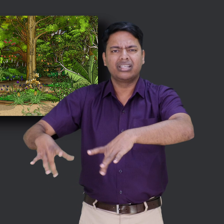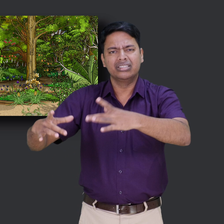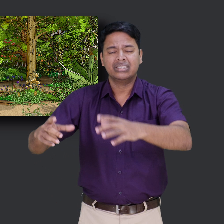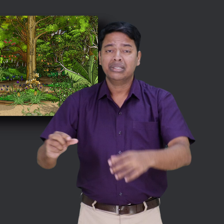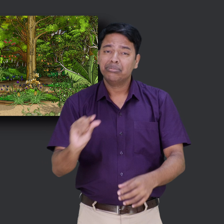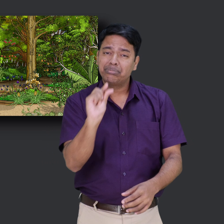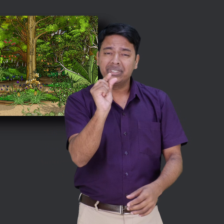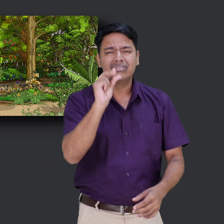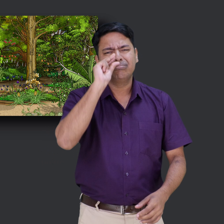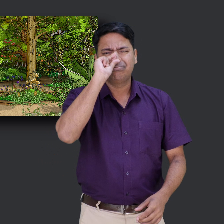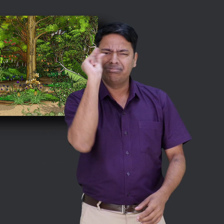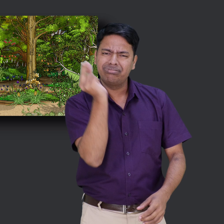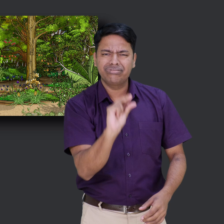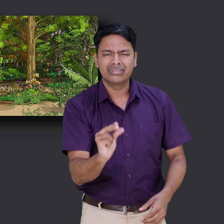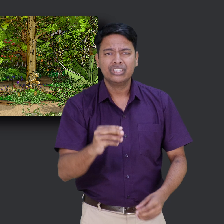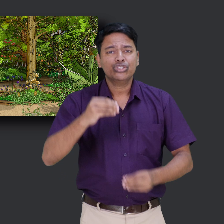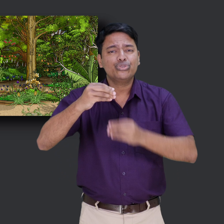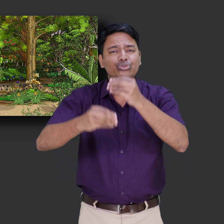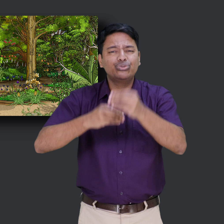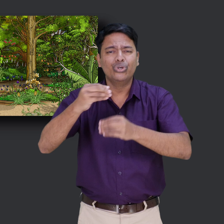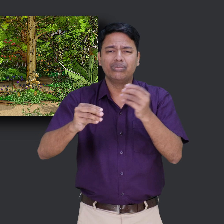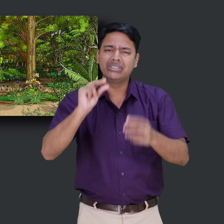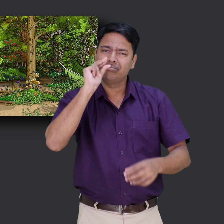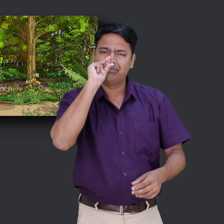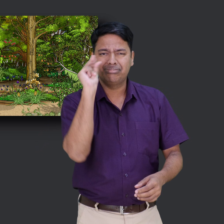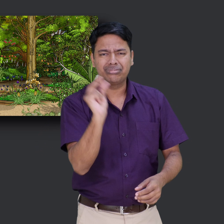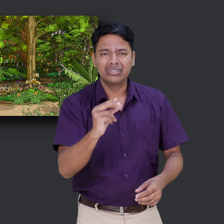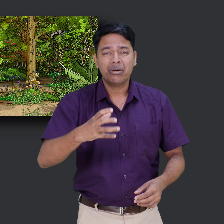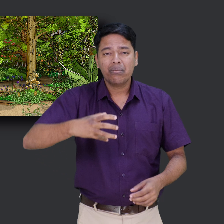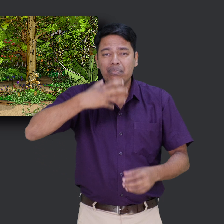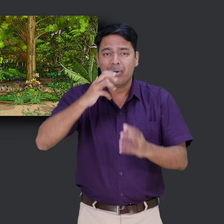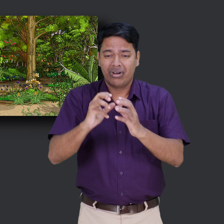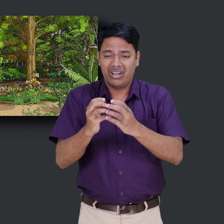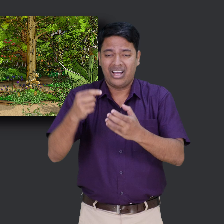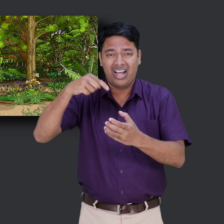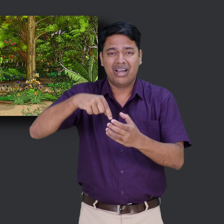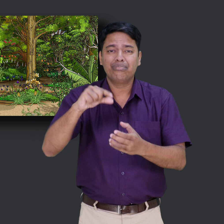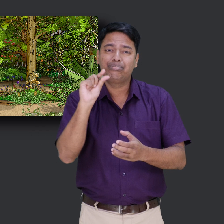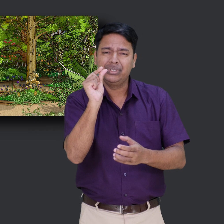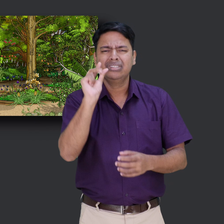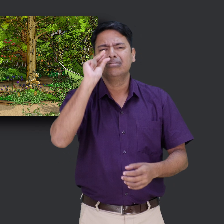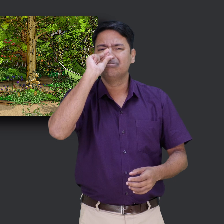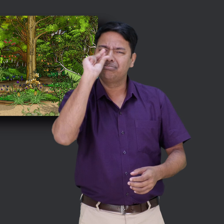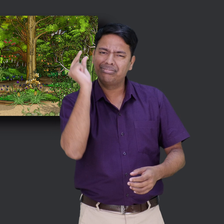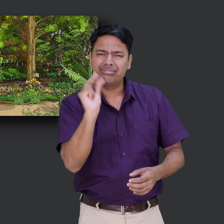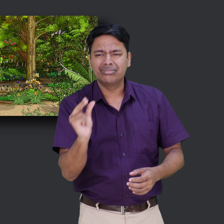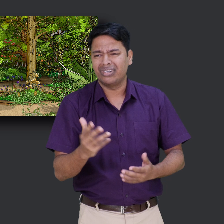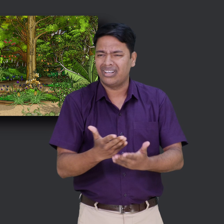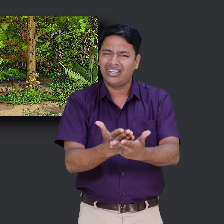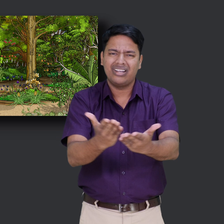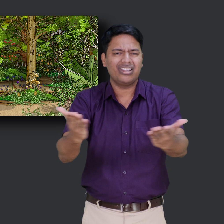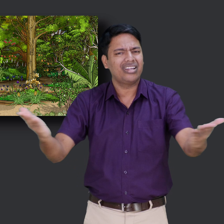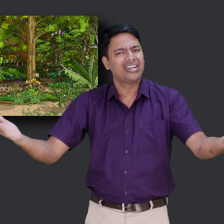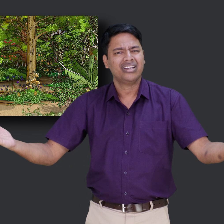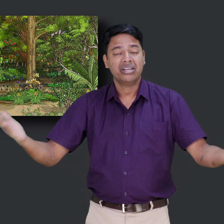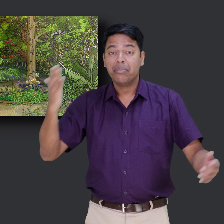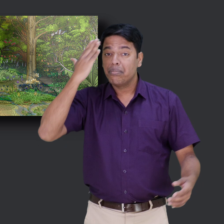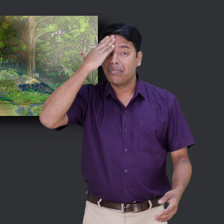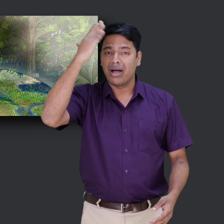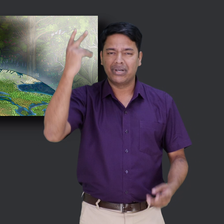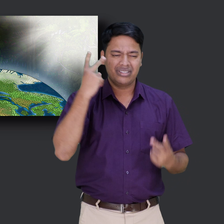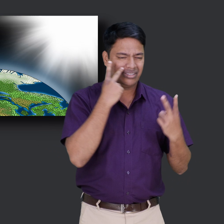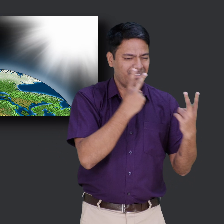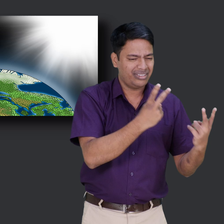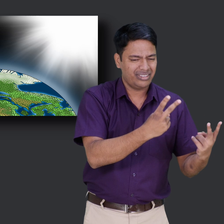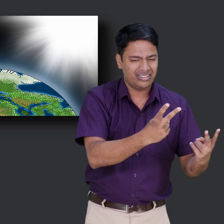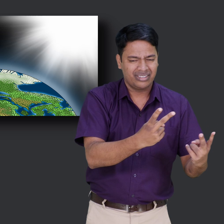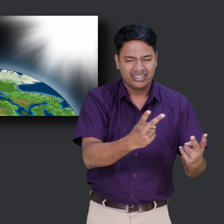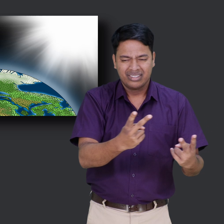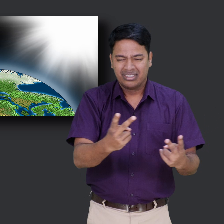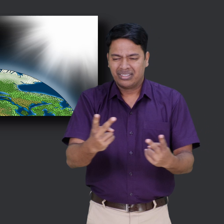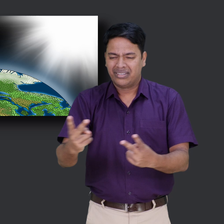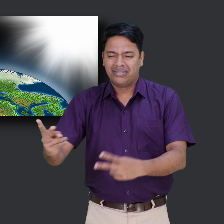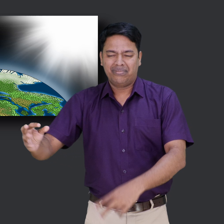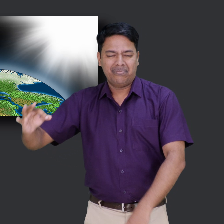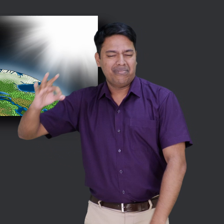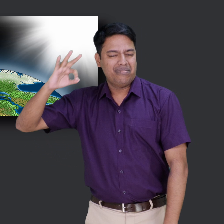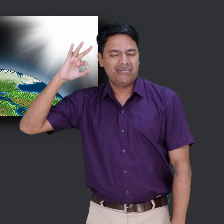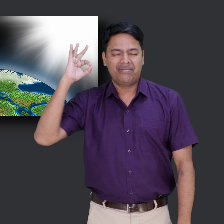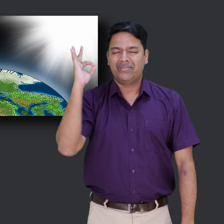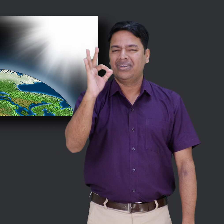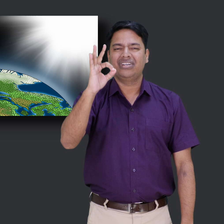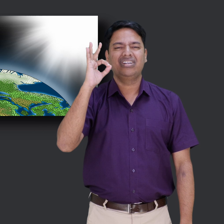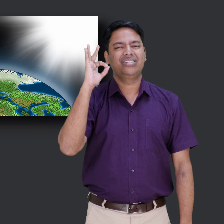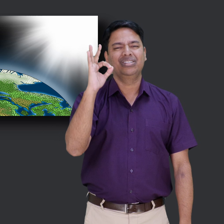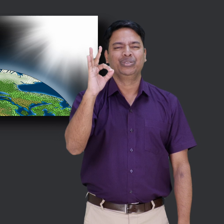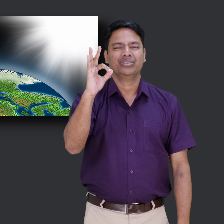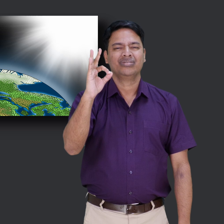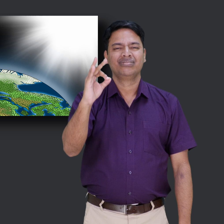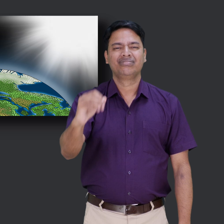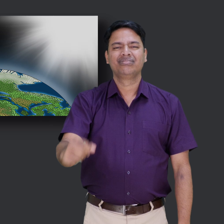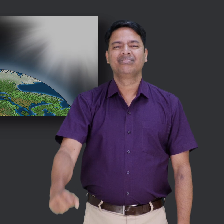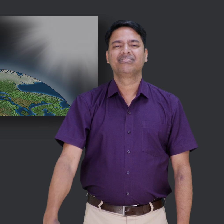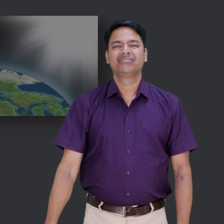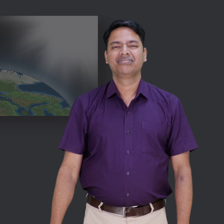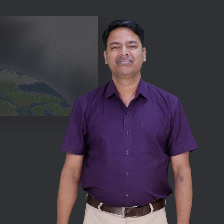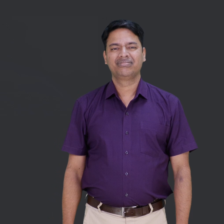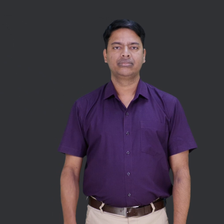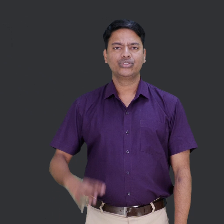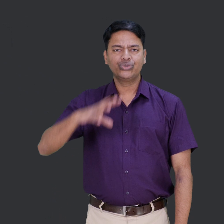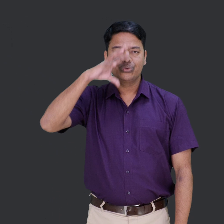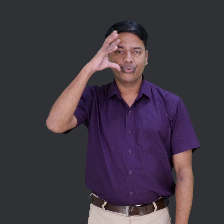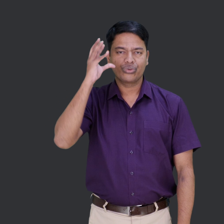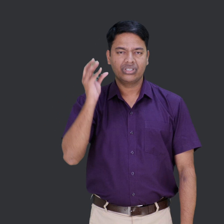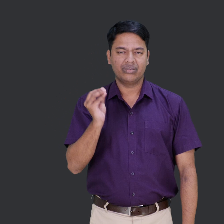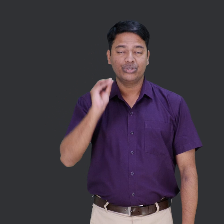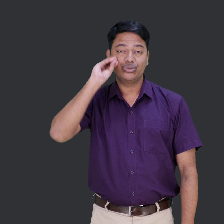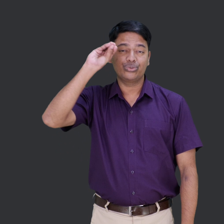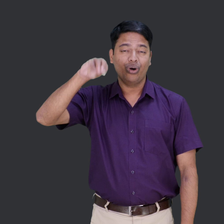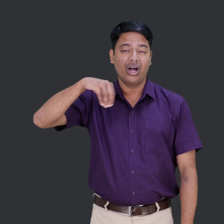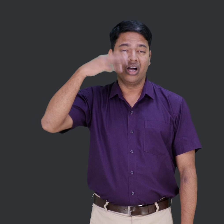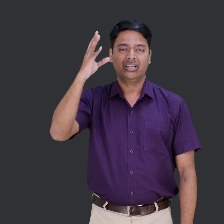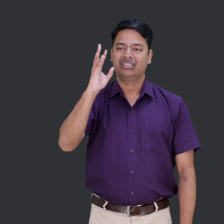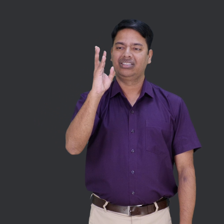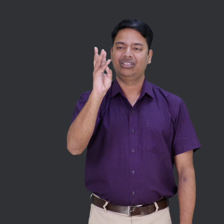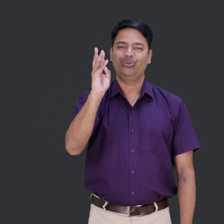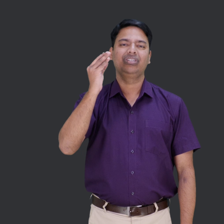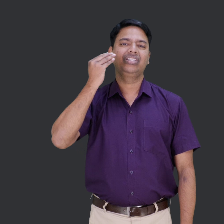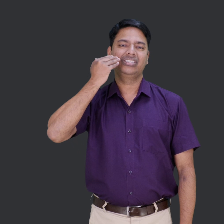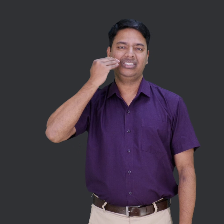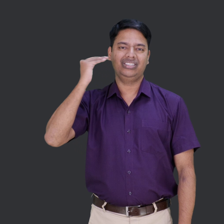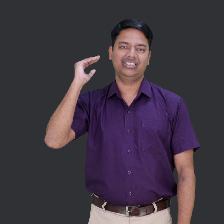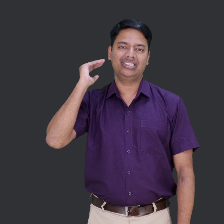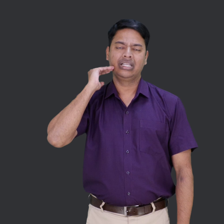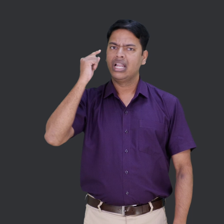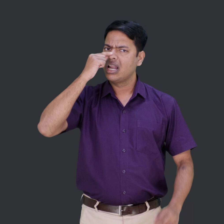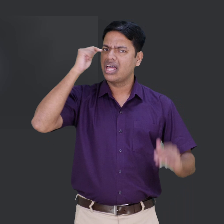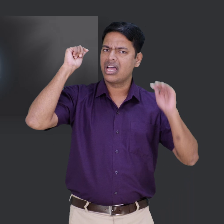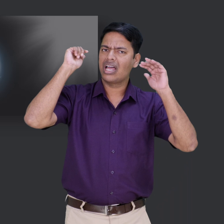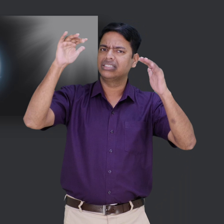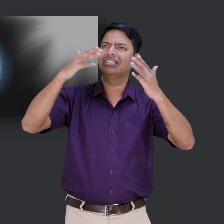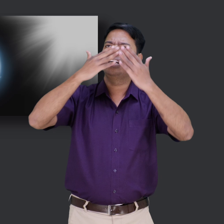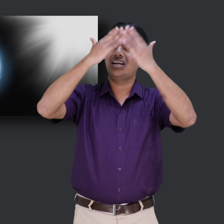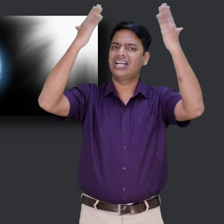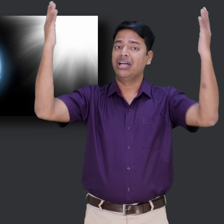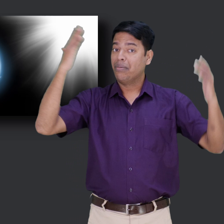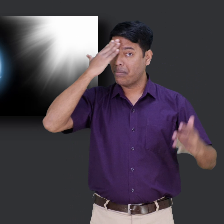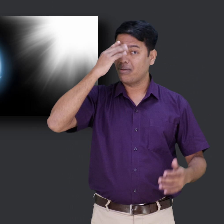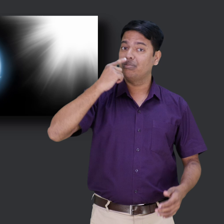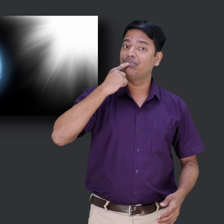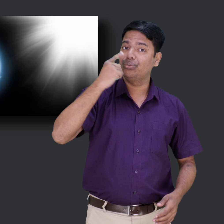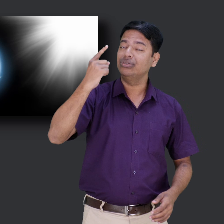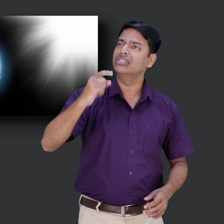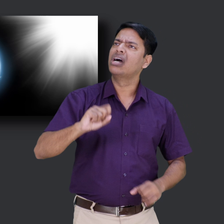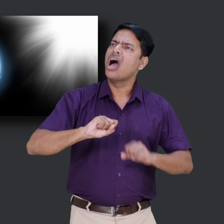And God saw that it was good. And there was evening, and there was morning—the third day.